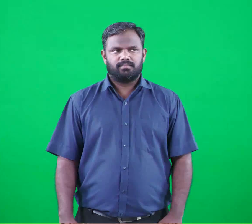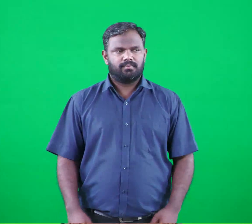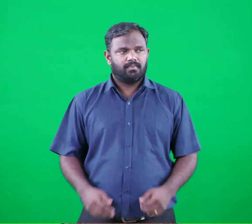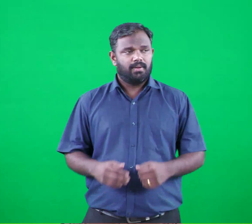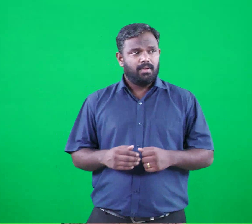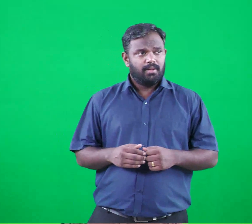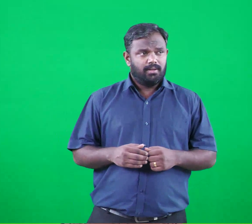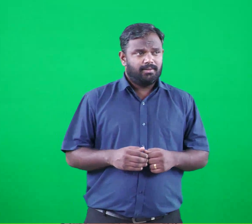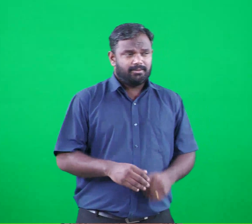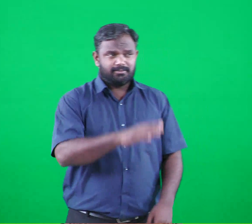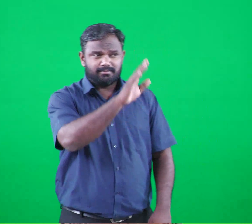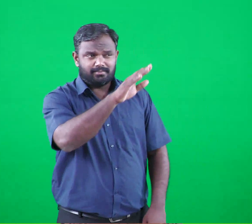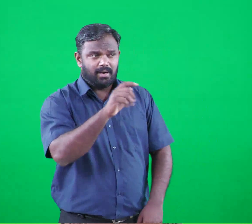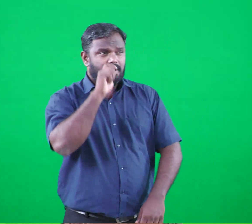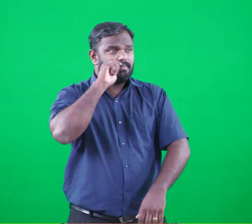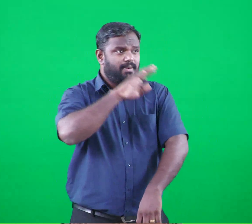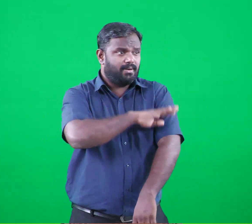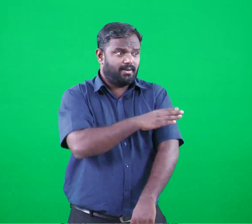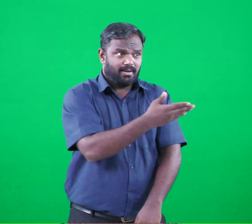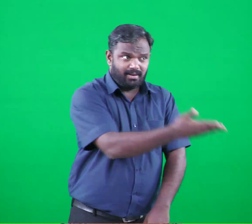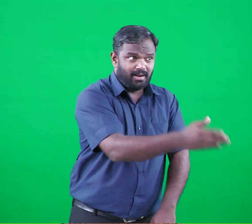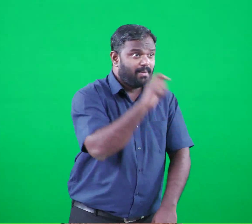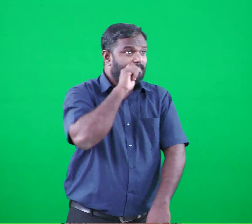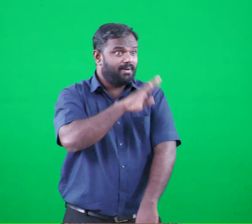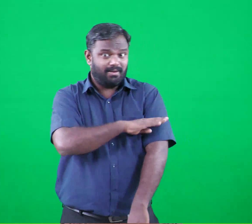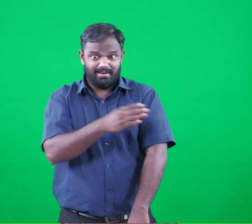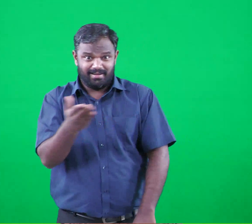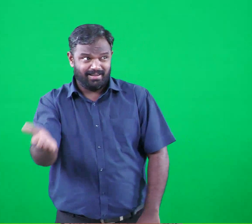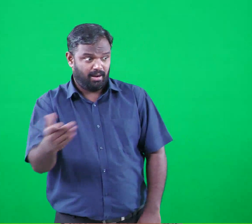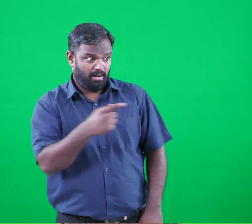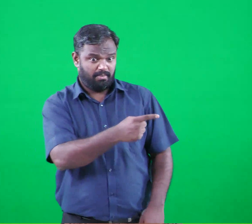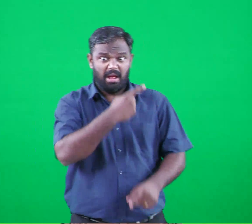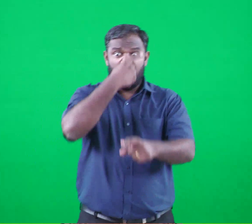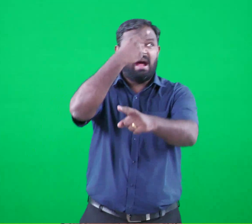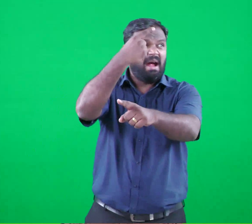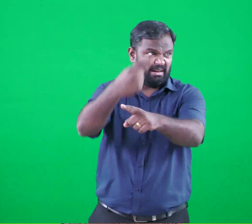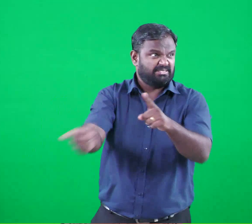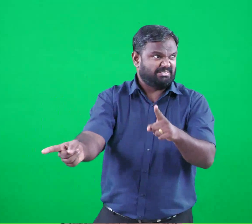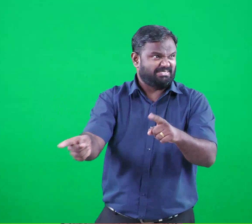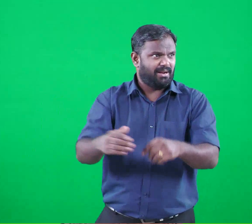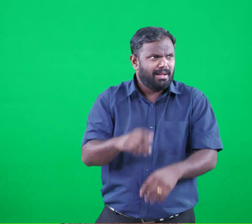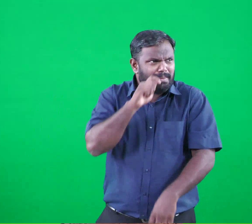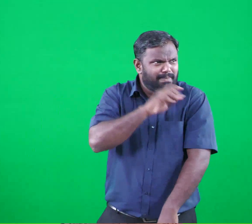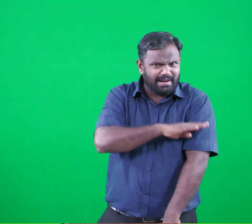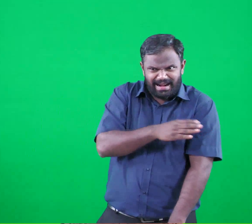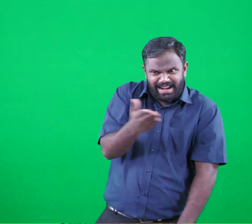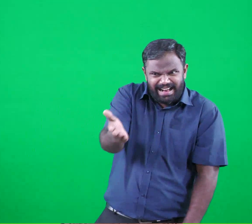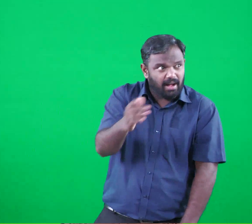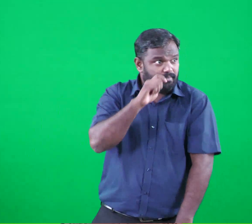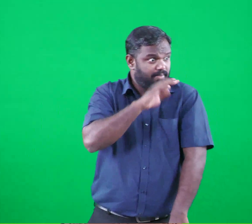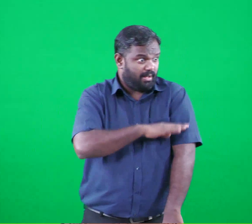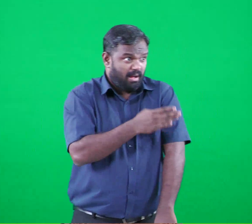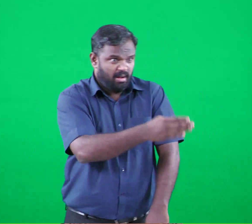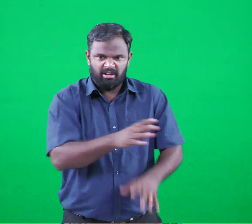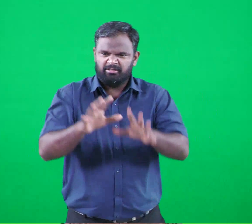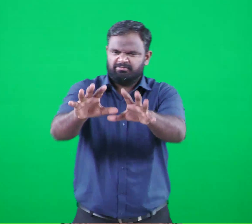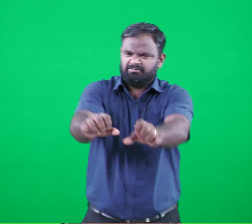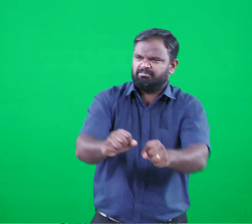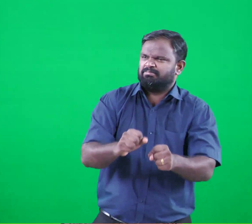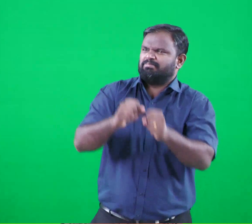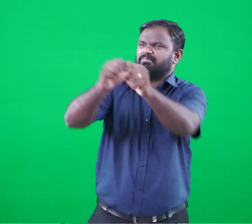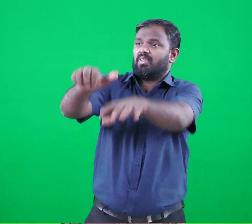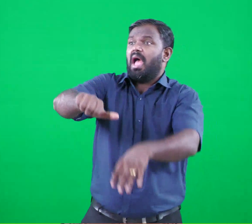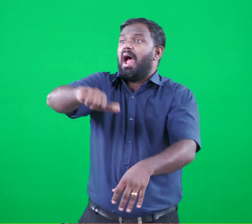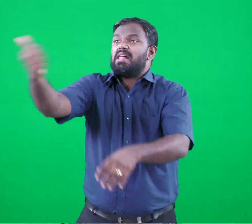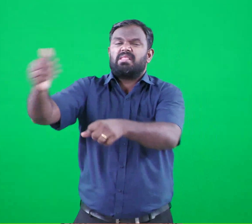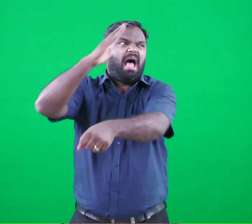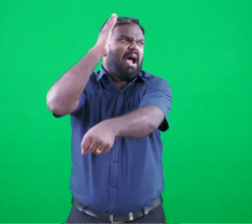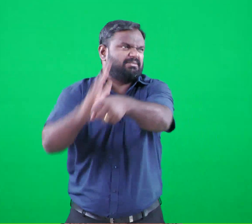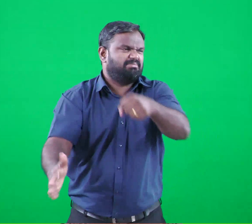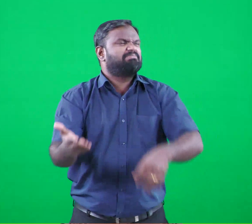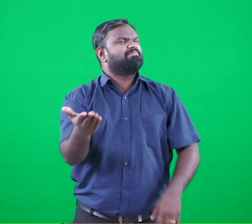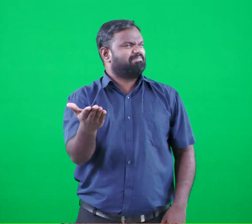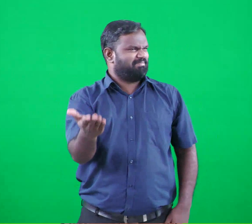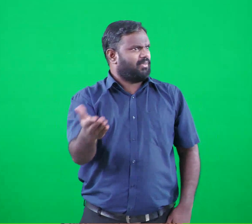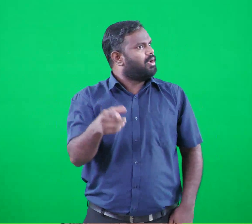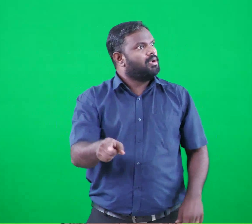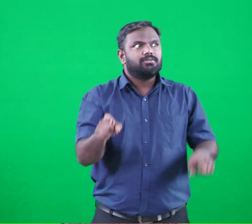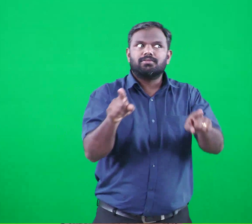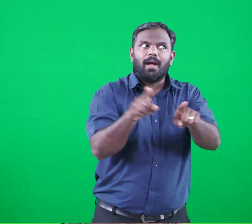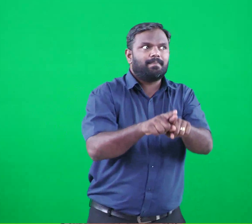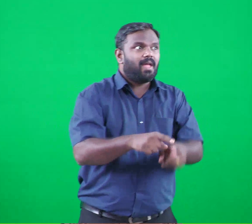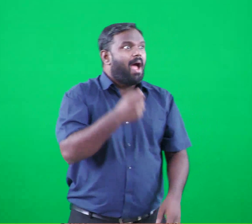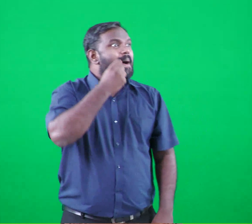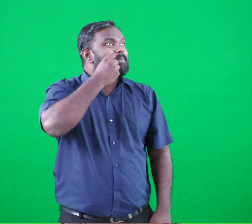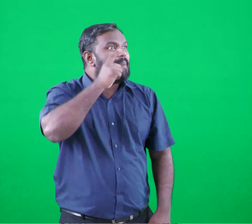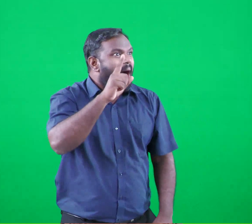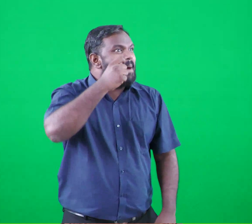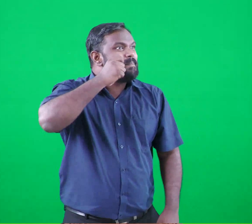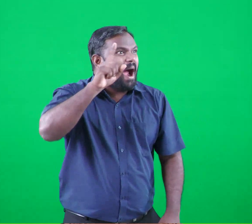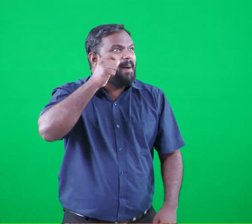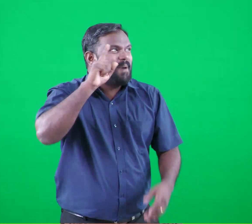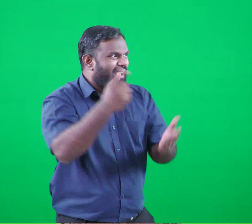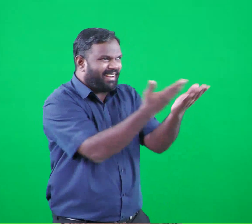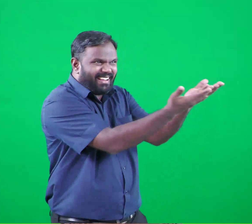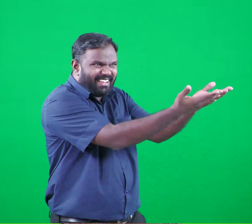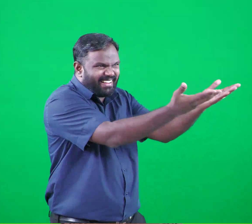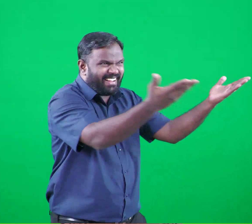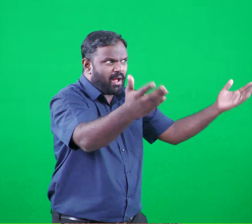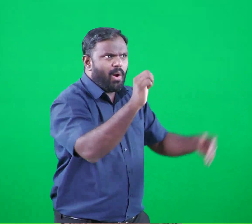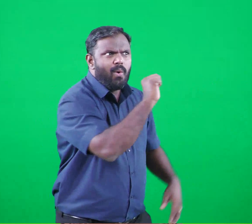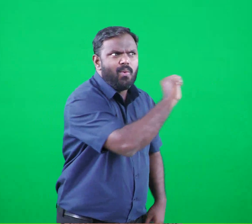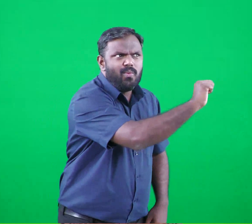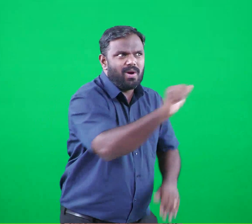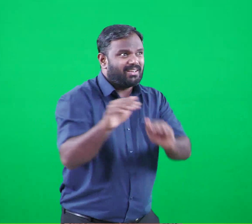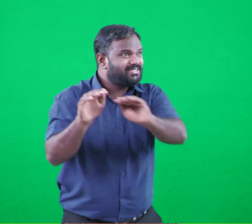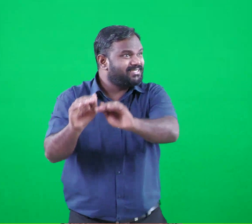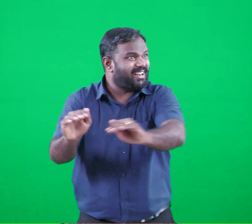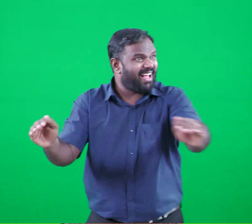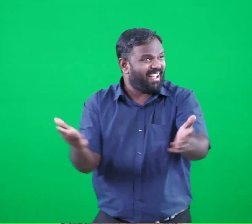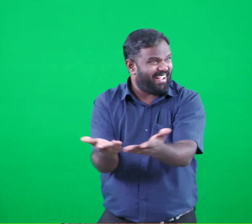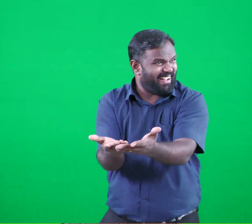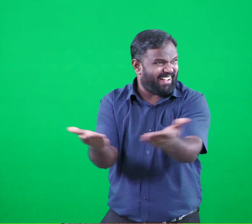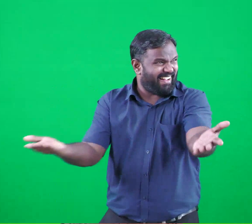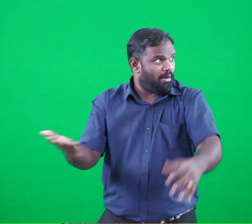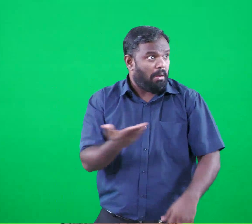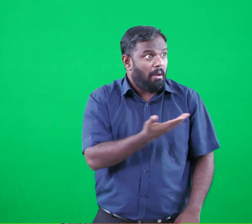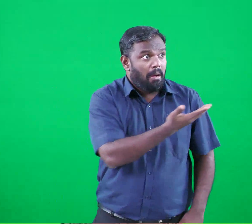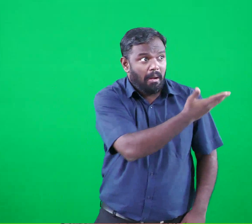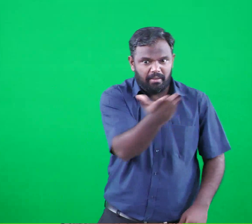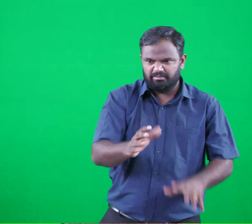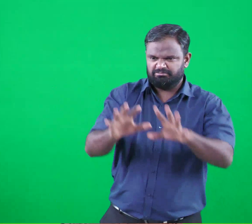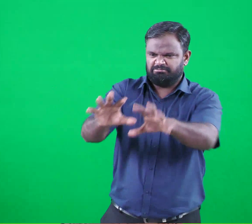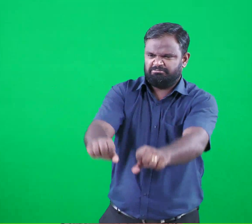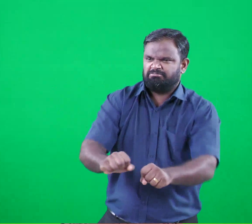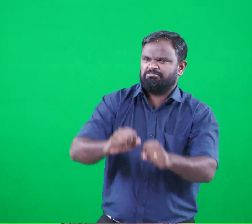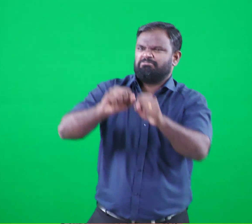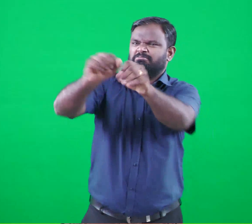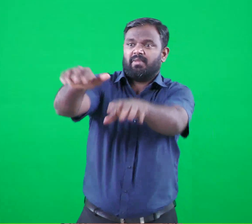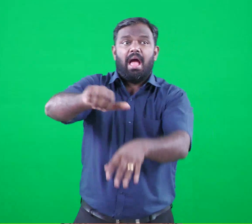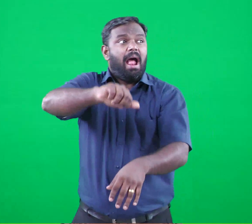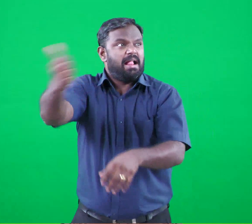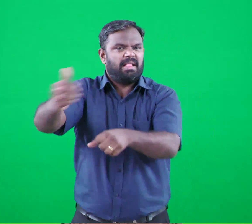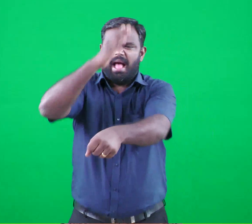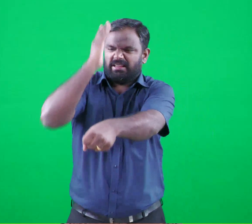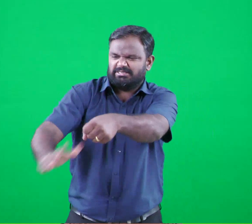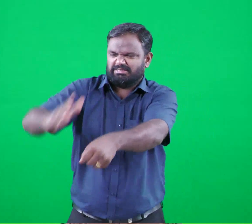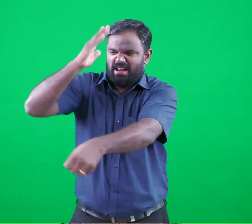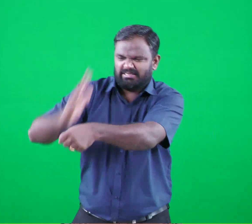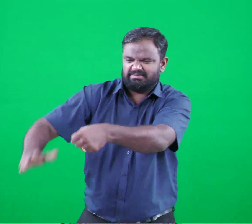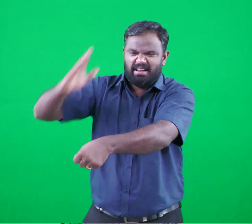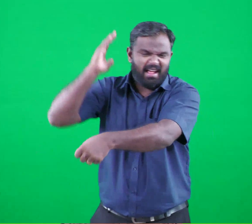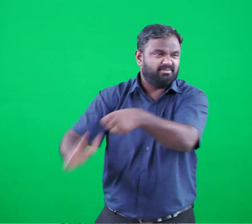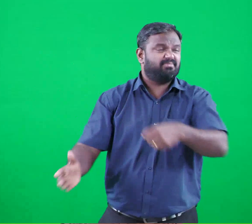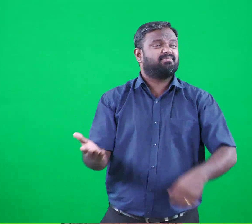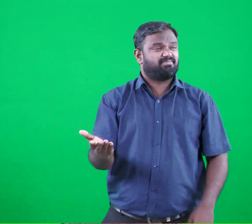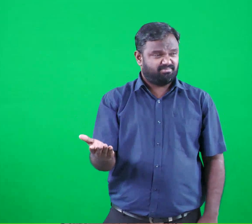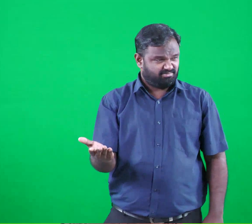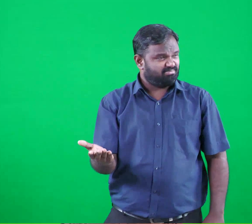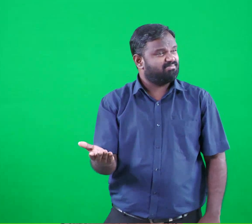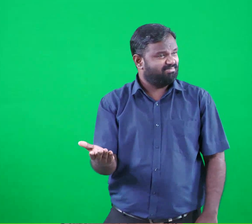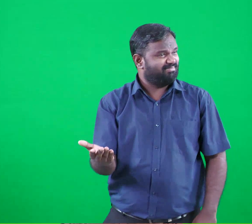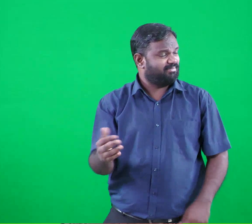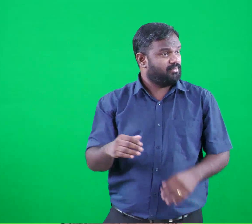Brother will betray brother to death, and a father his child.